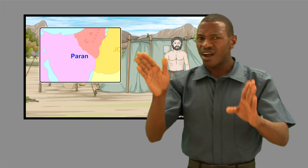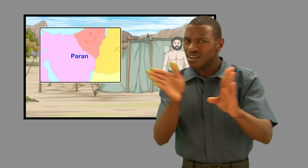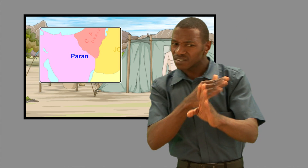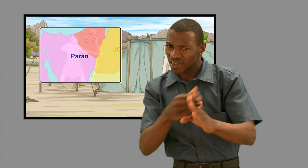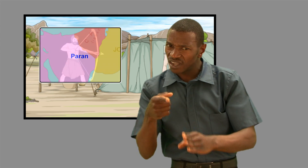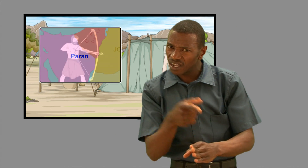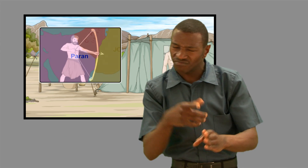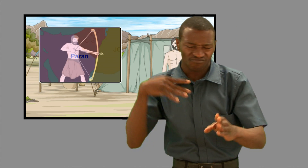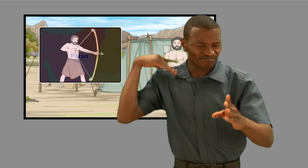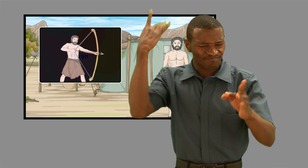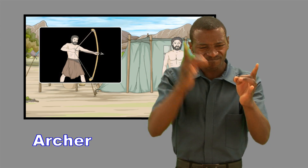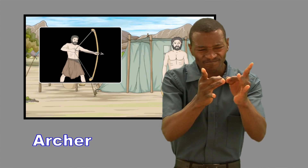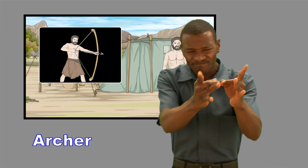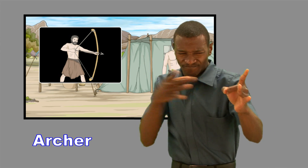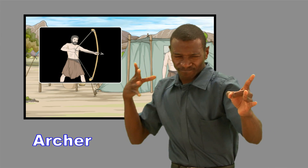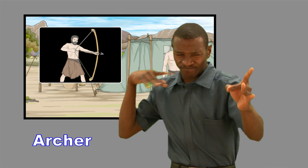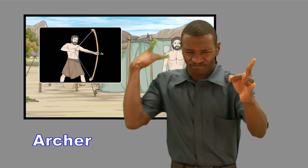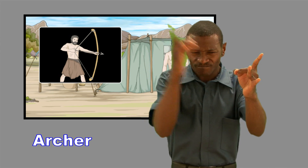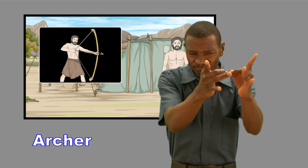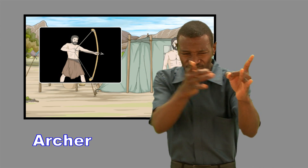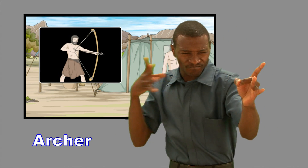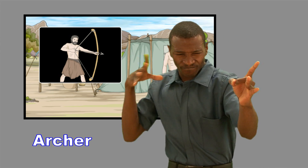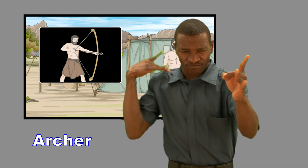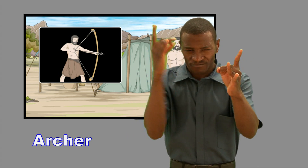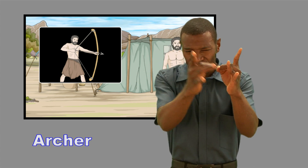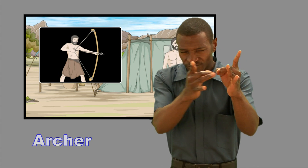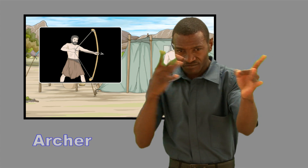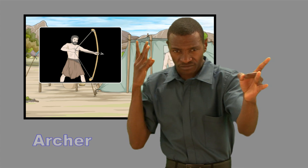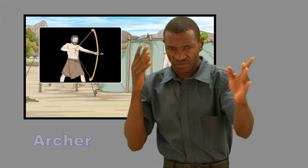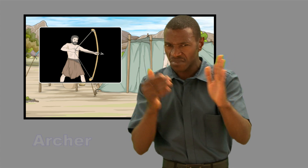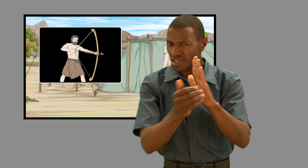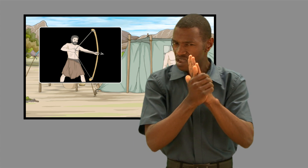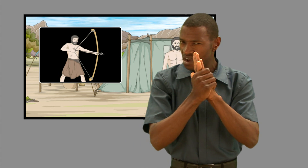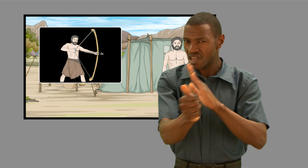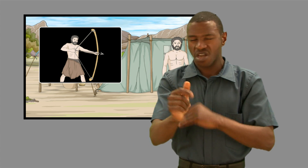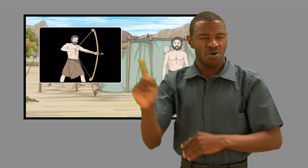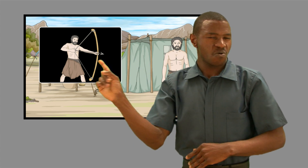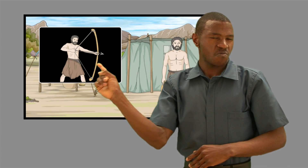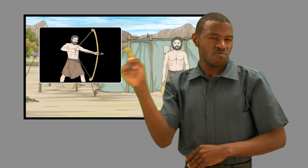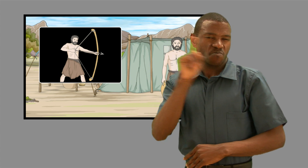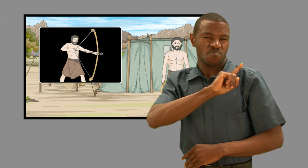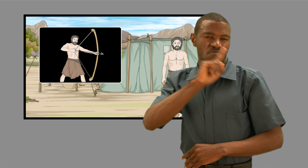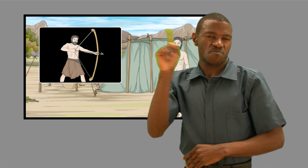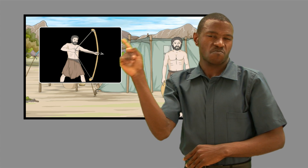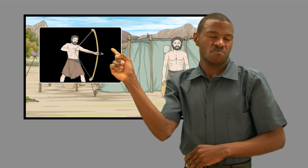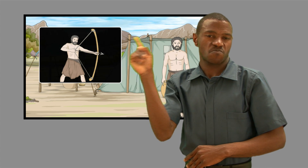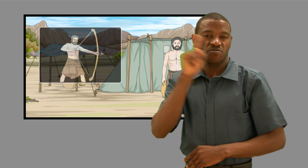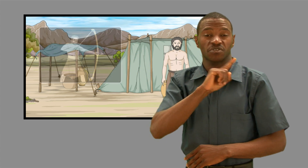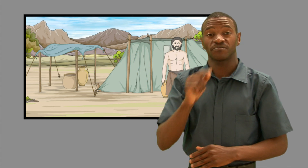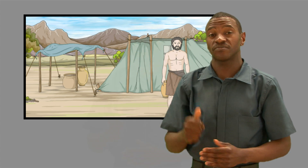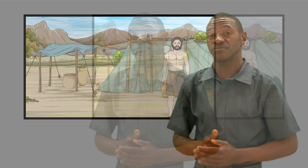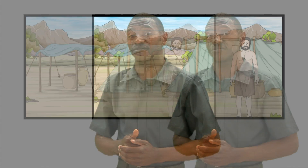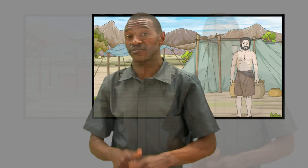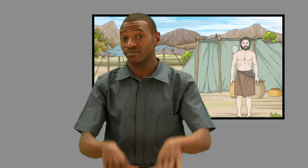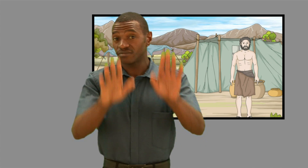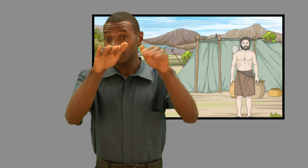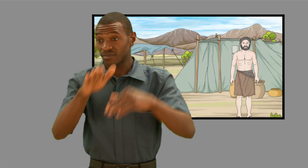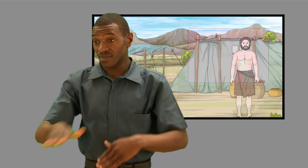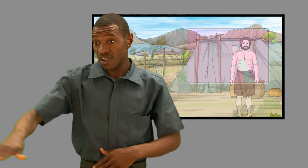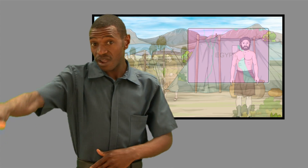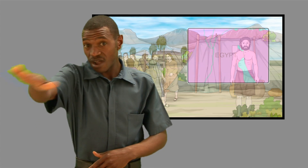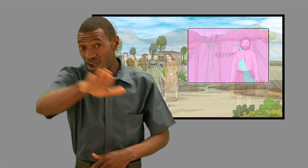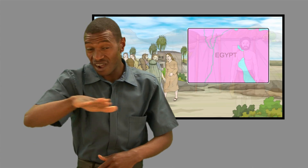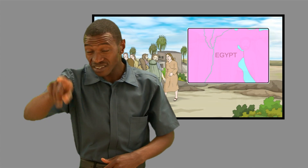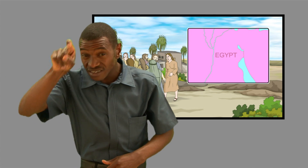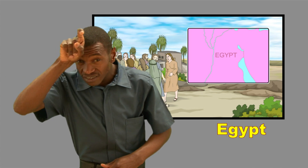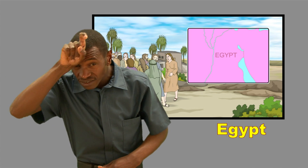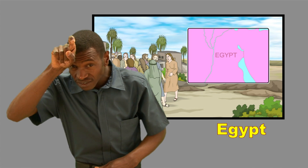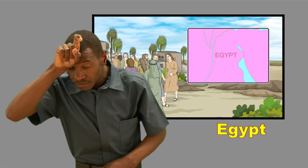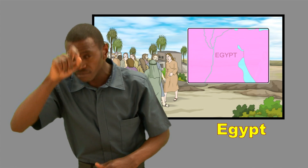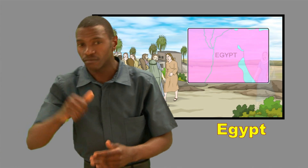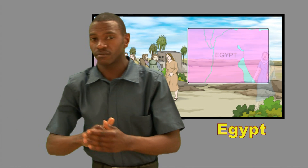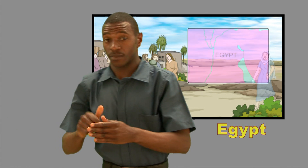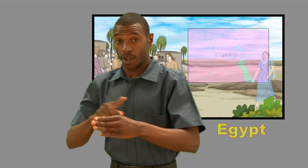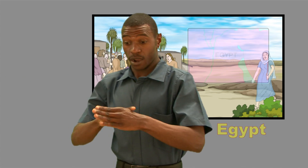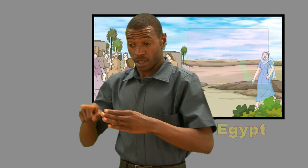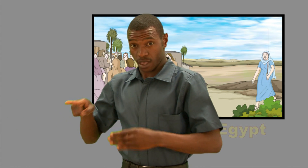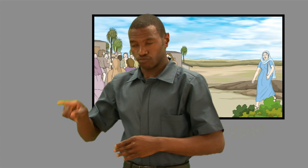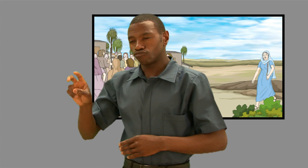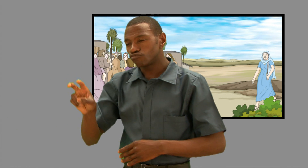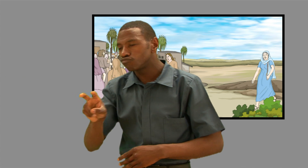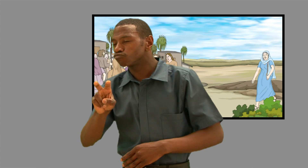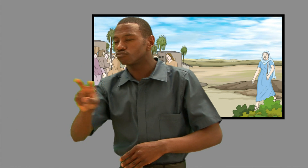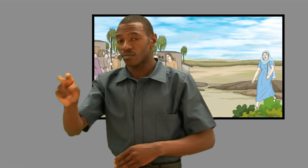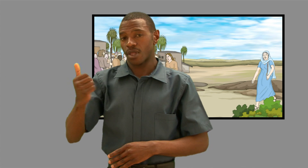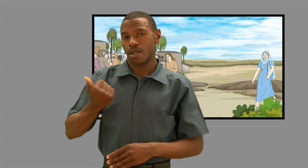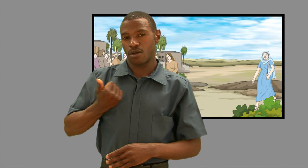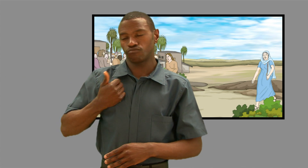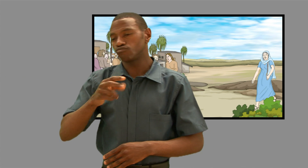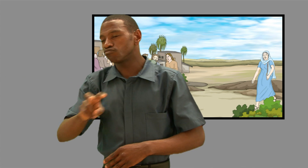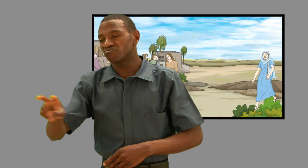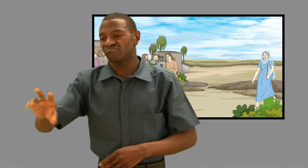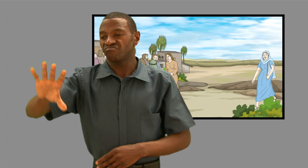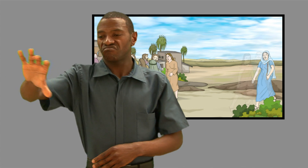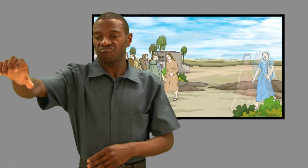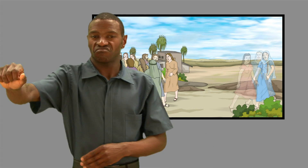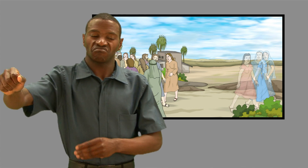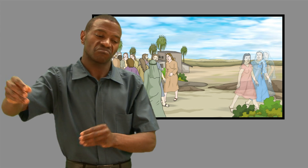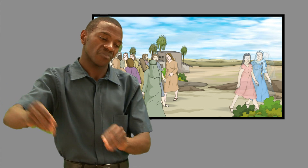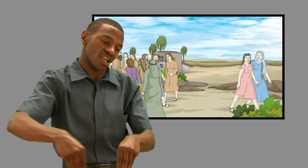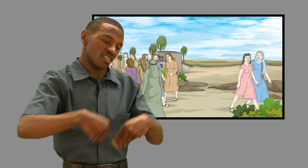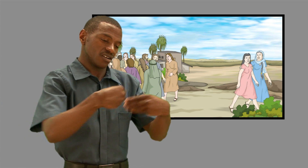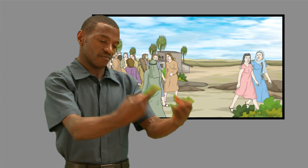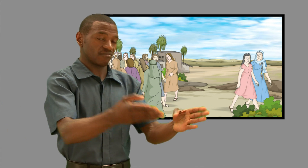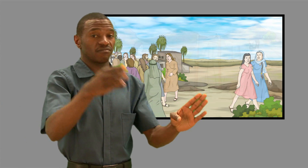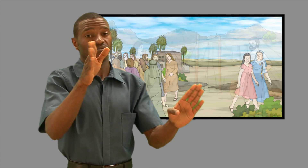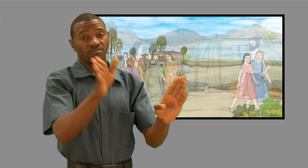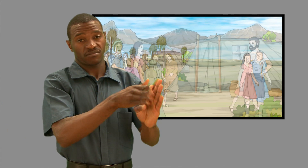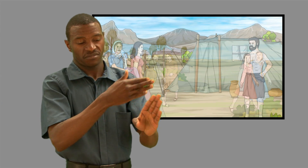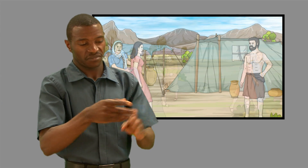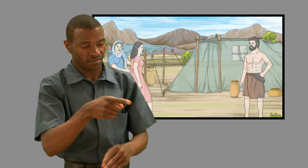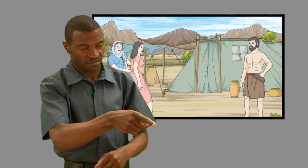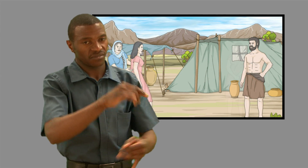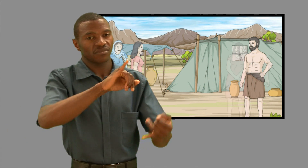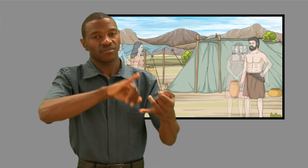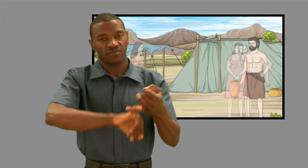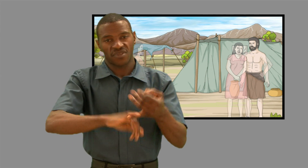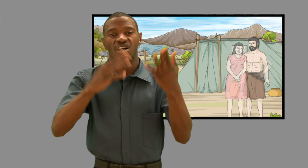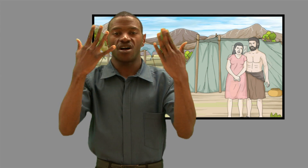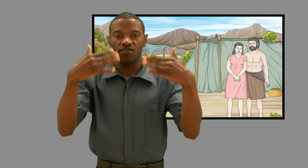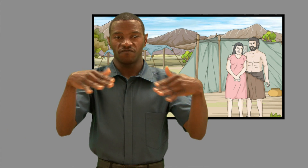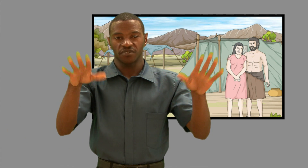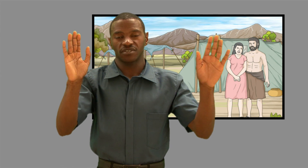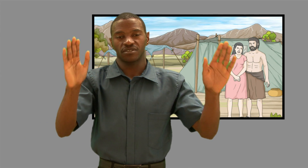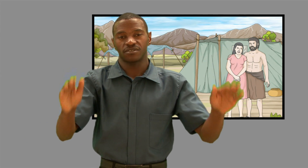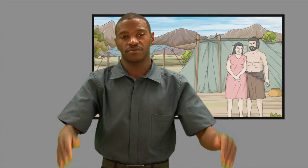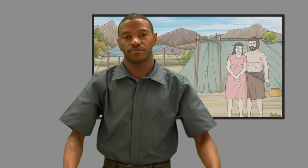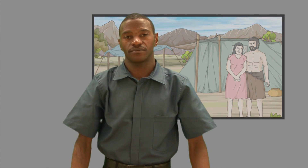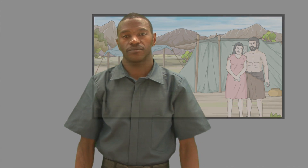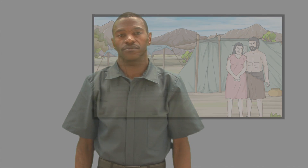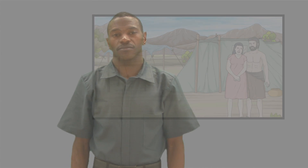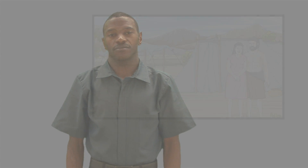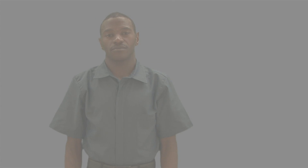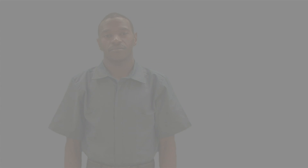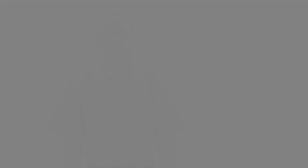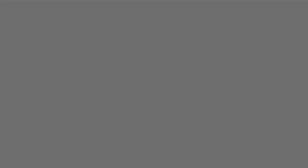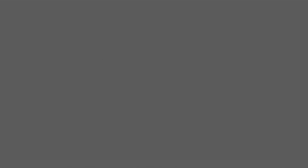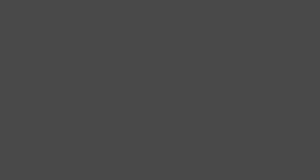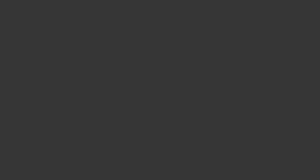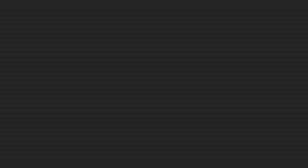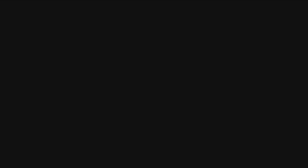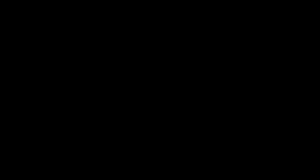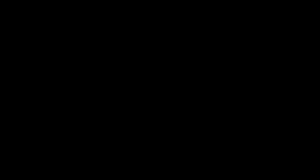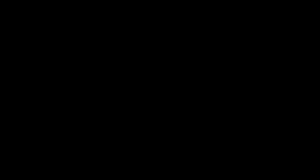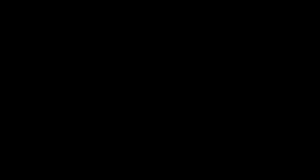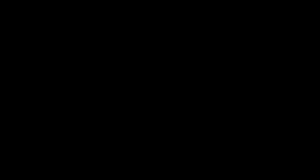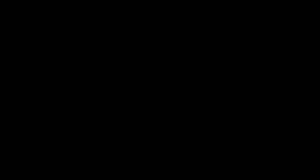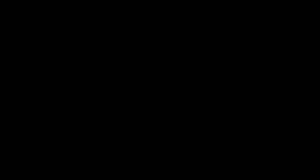And while he was dwelling in the Wilderness of Paran, his mother got a wife for him from the land of Egypt.